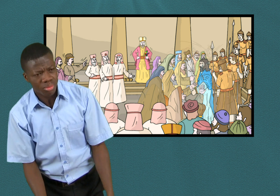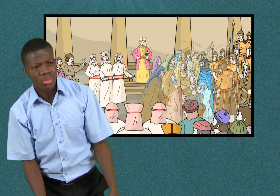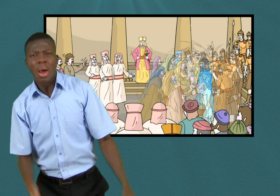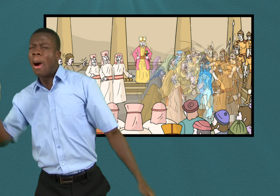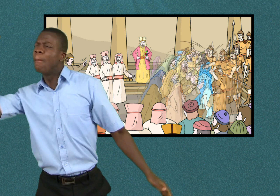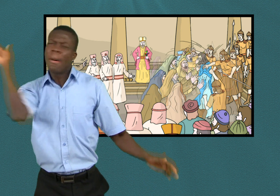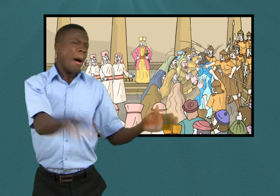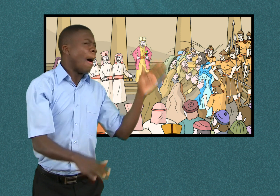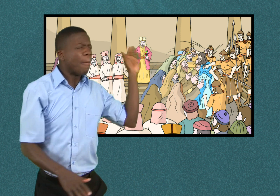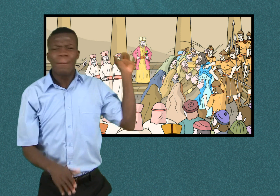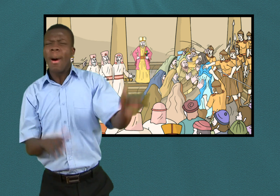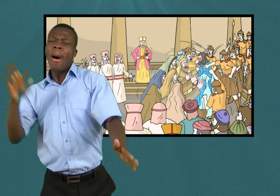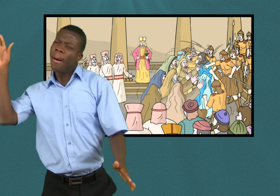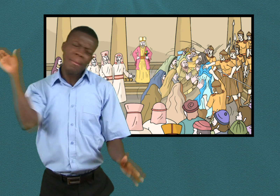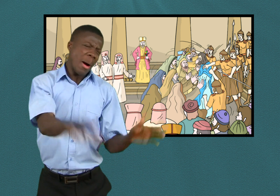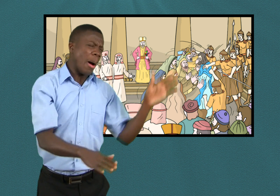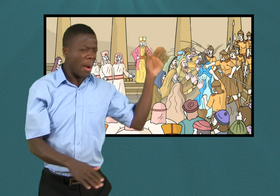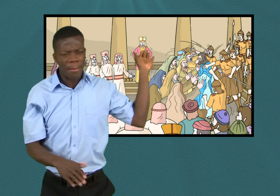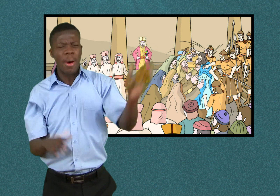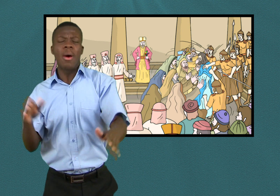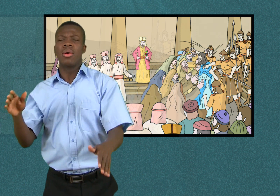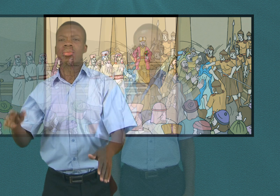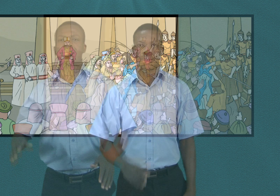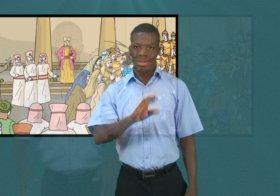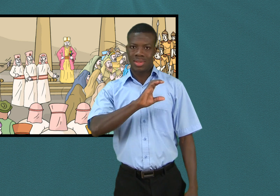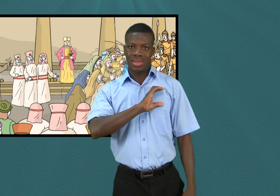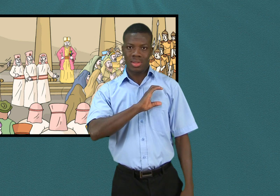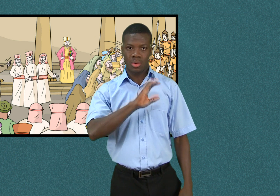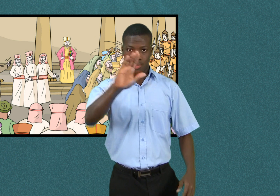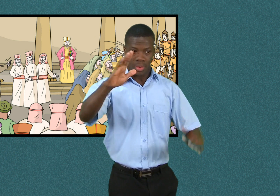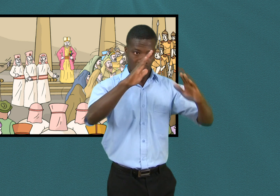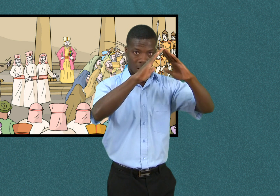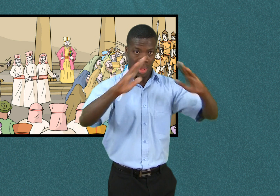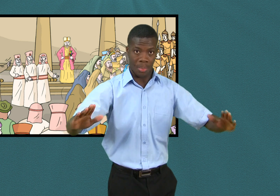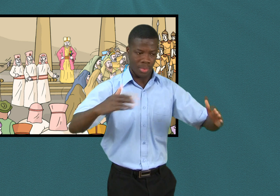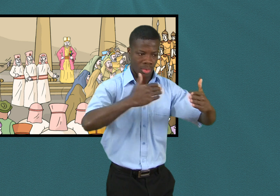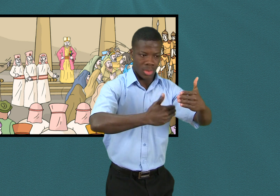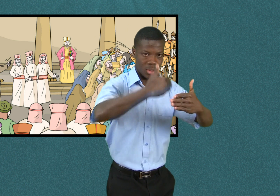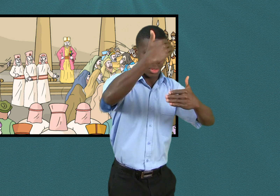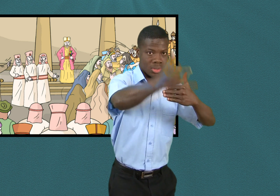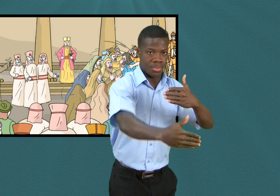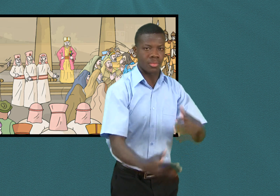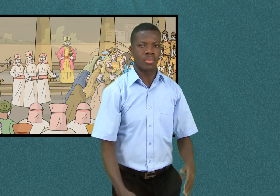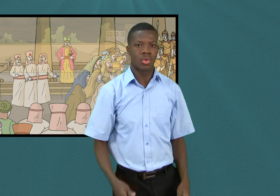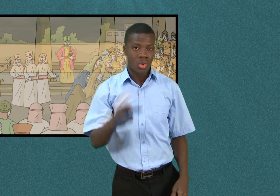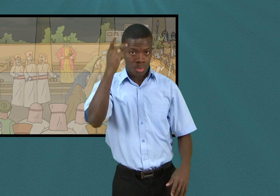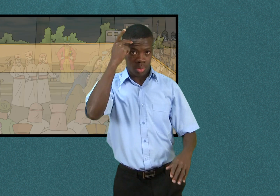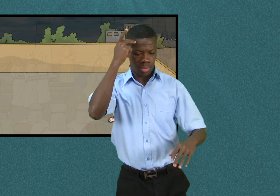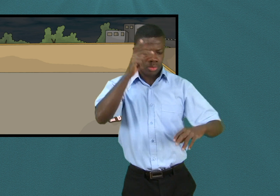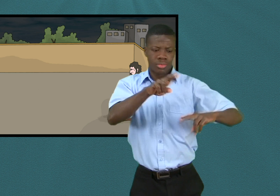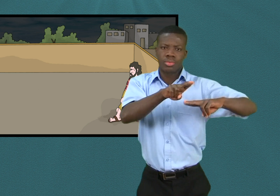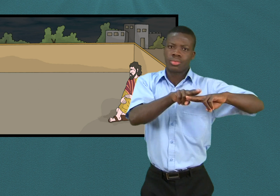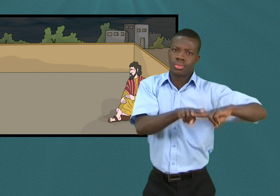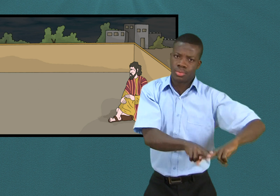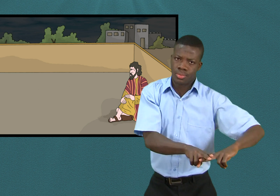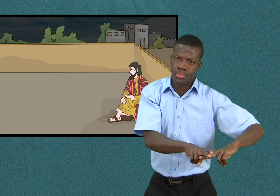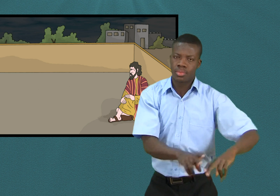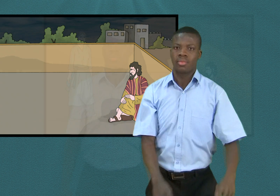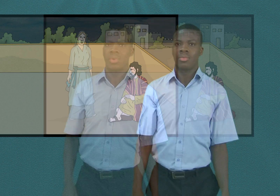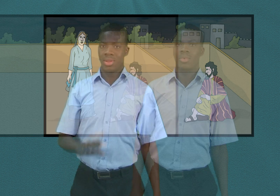Who hit You?”